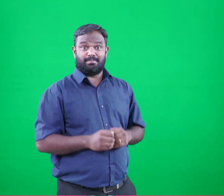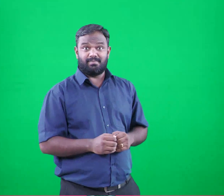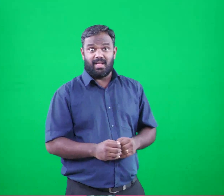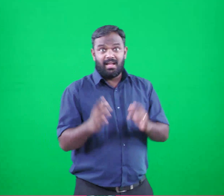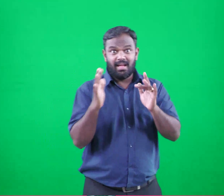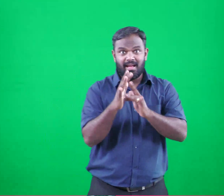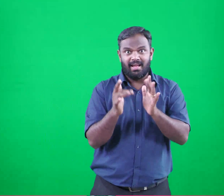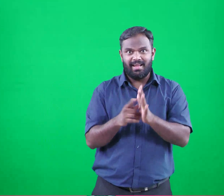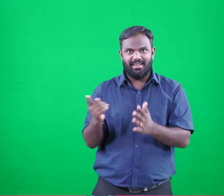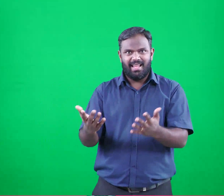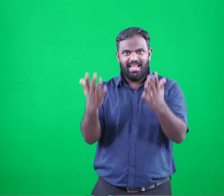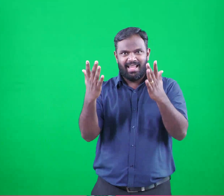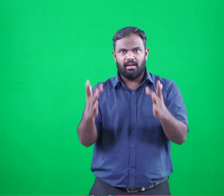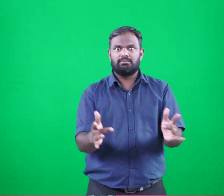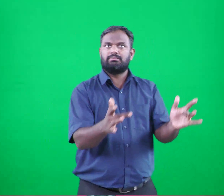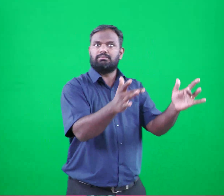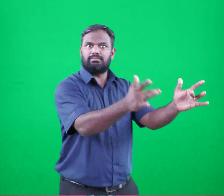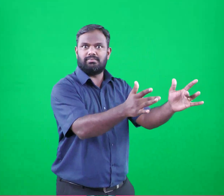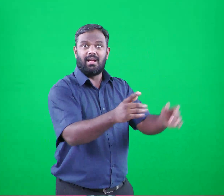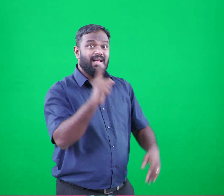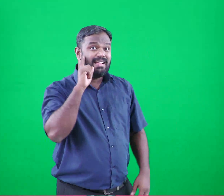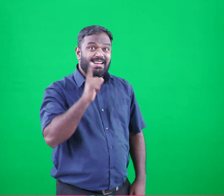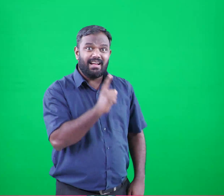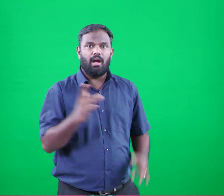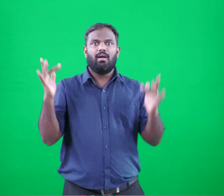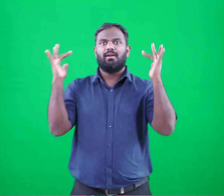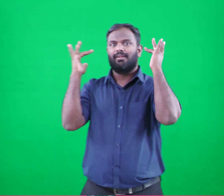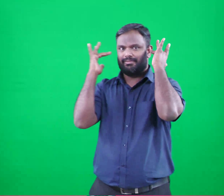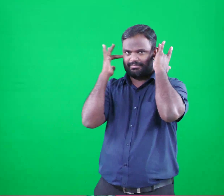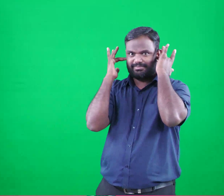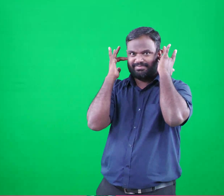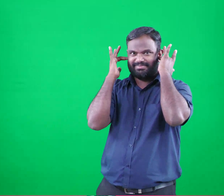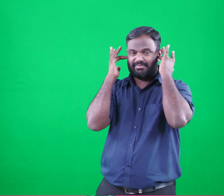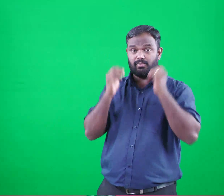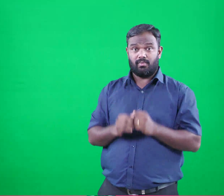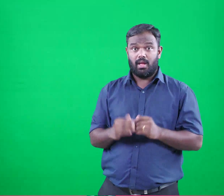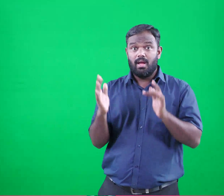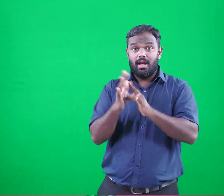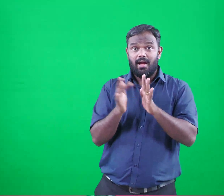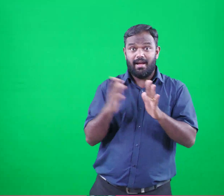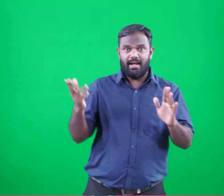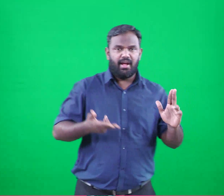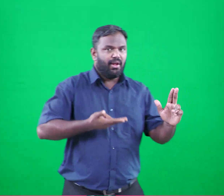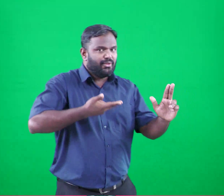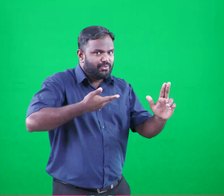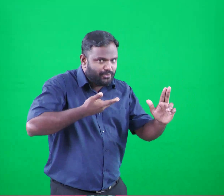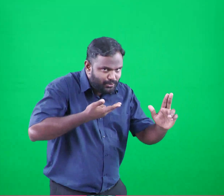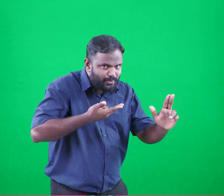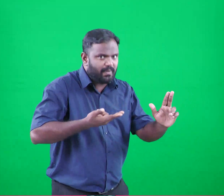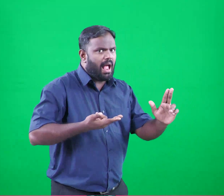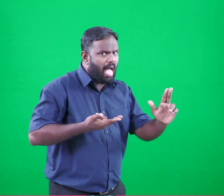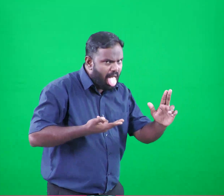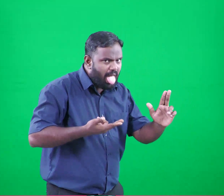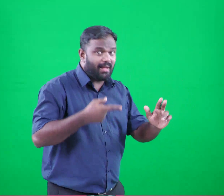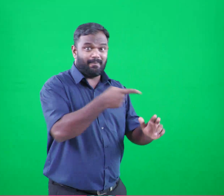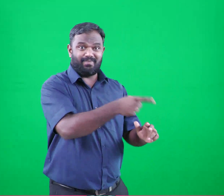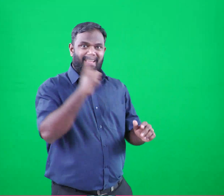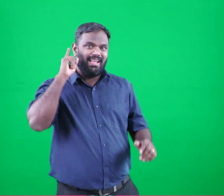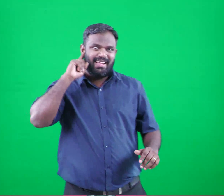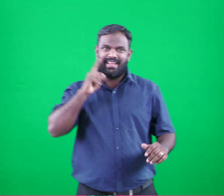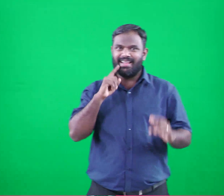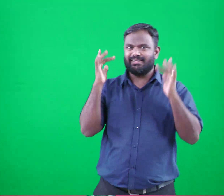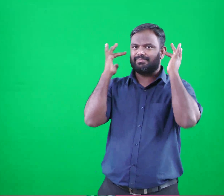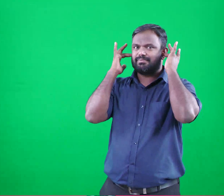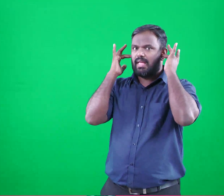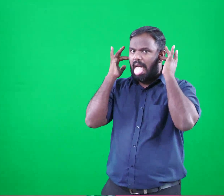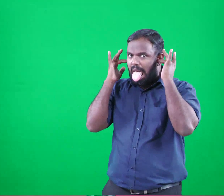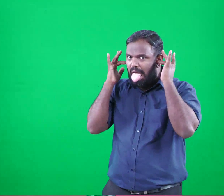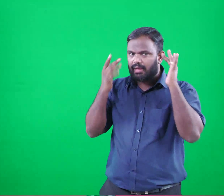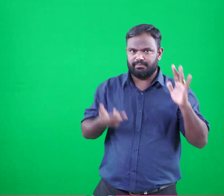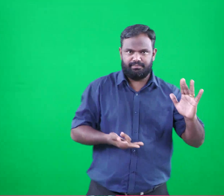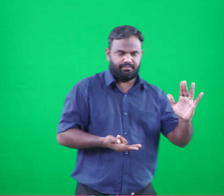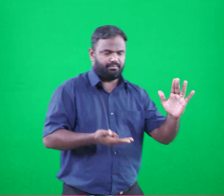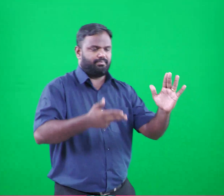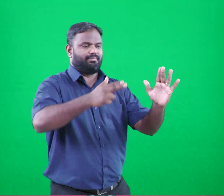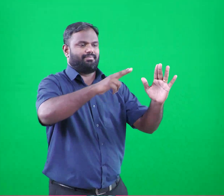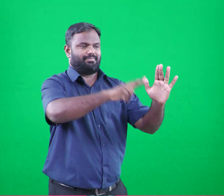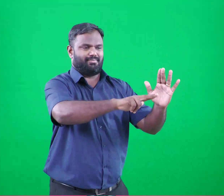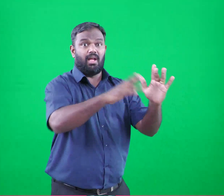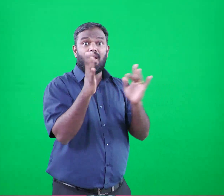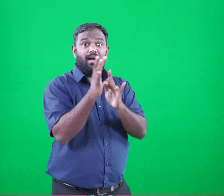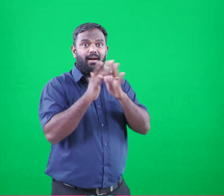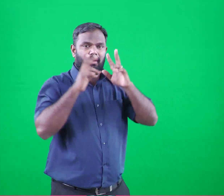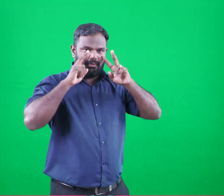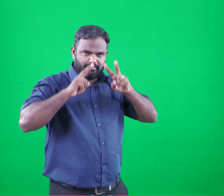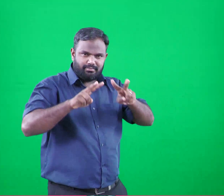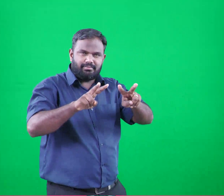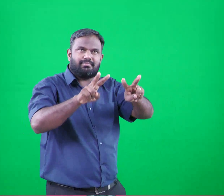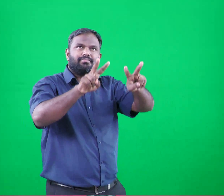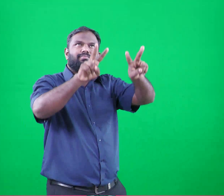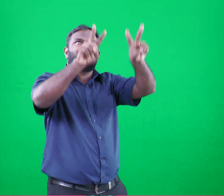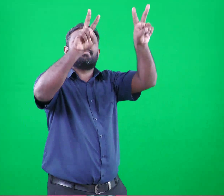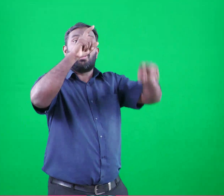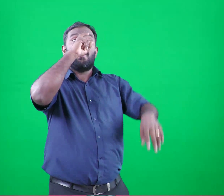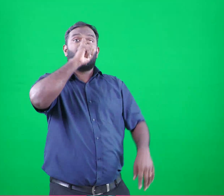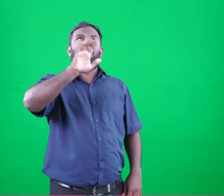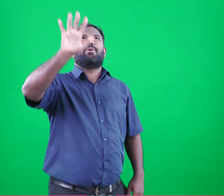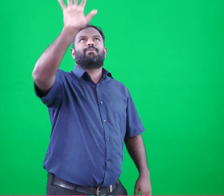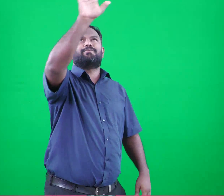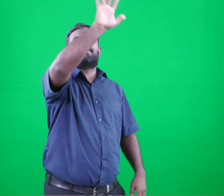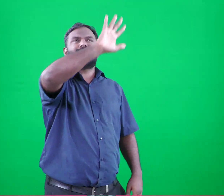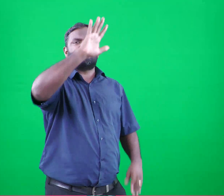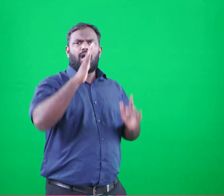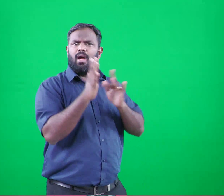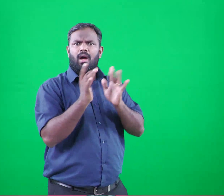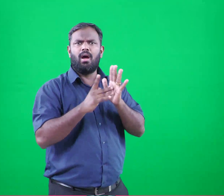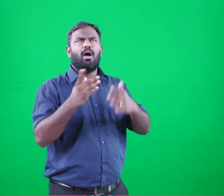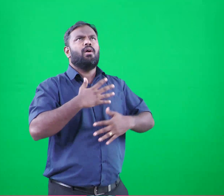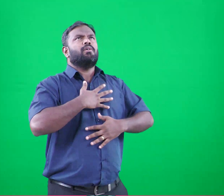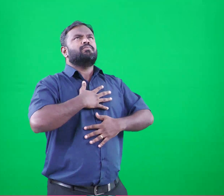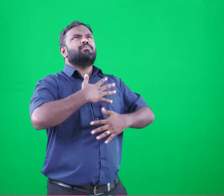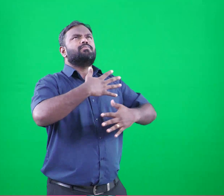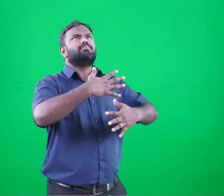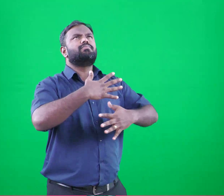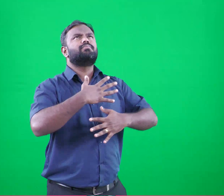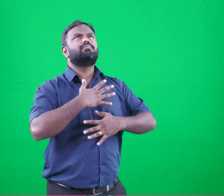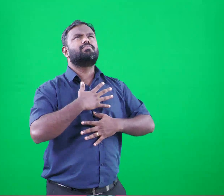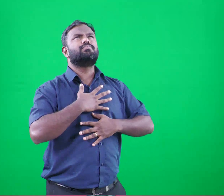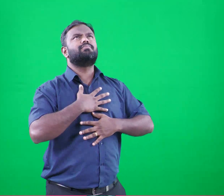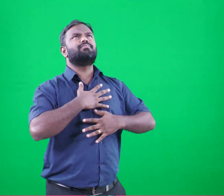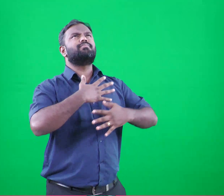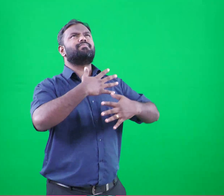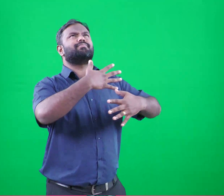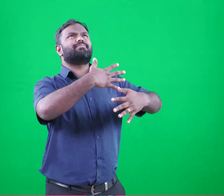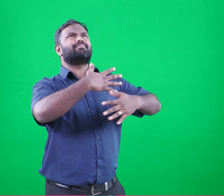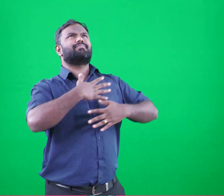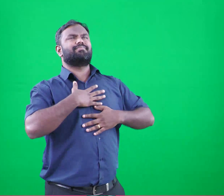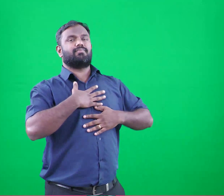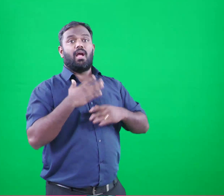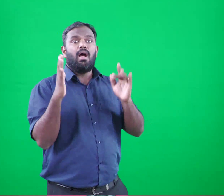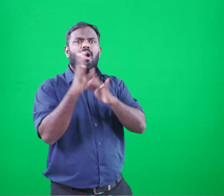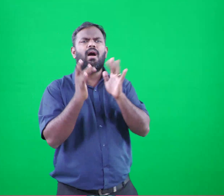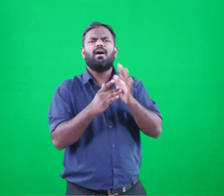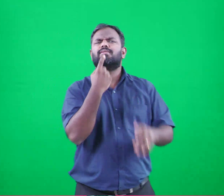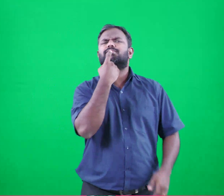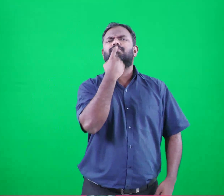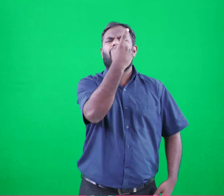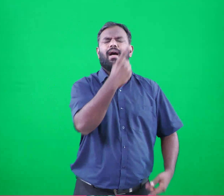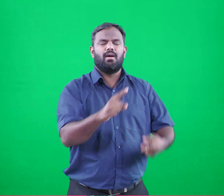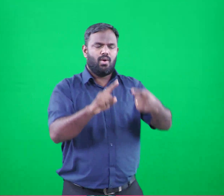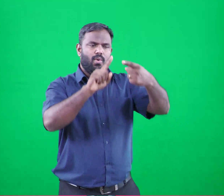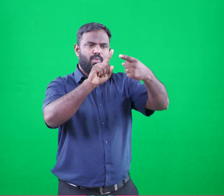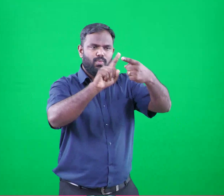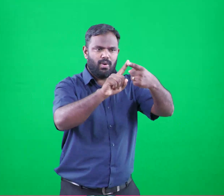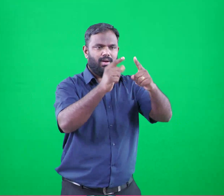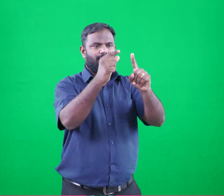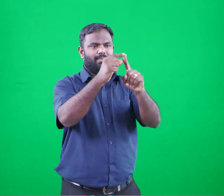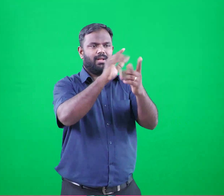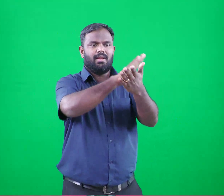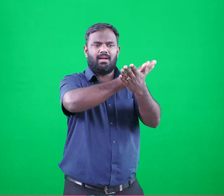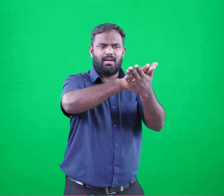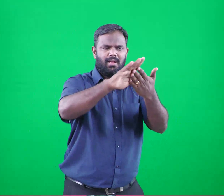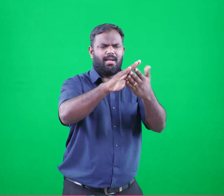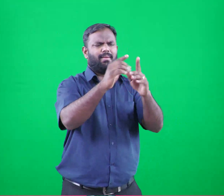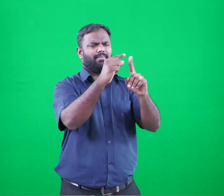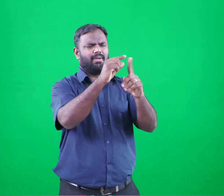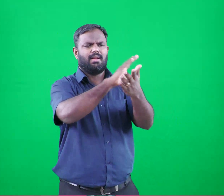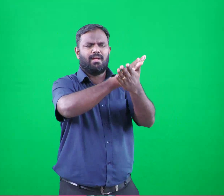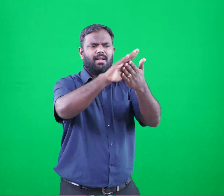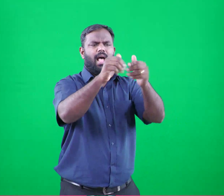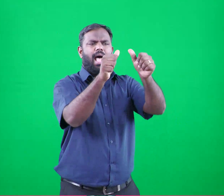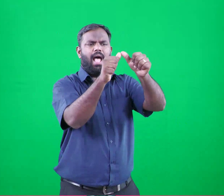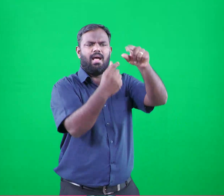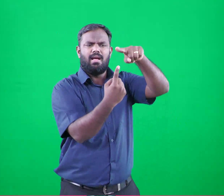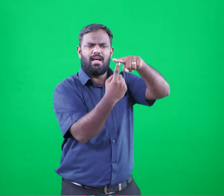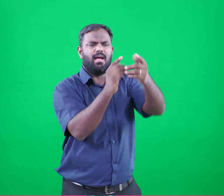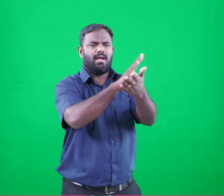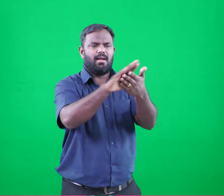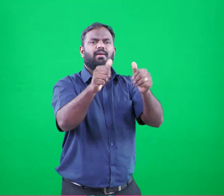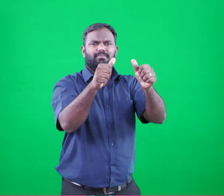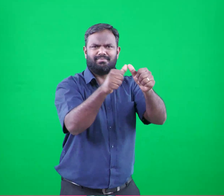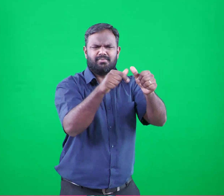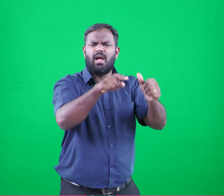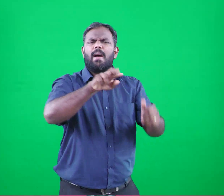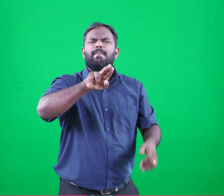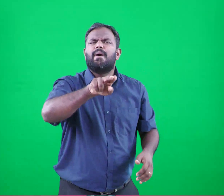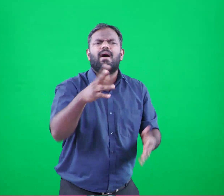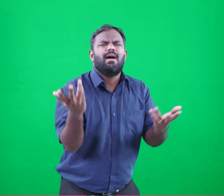Then He spit and touched the man's tongue. And looking up to heaven, He sighed deeply and said to him, "Ephphatha!"